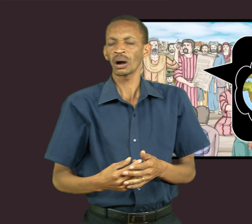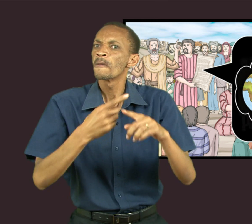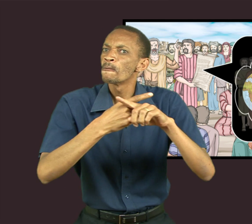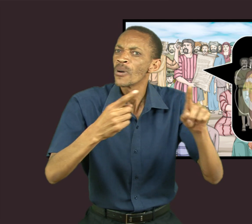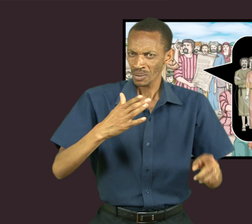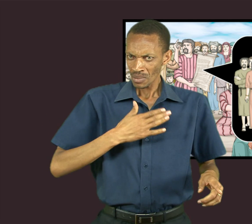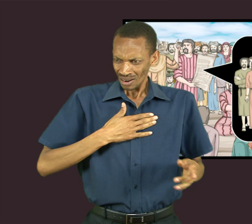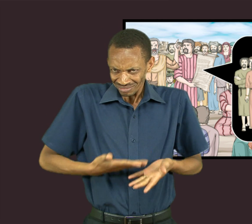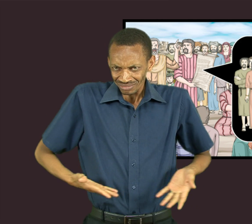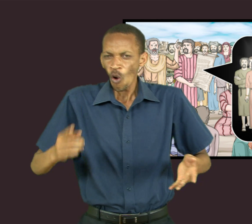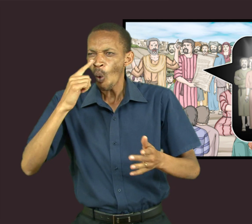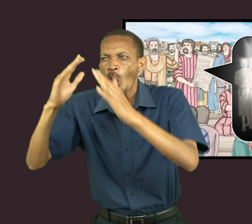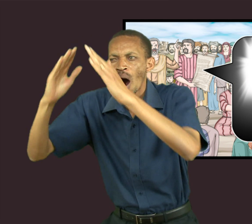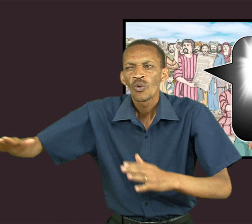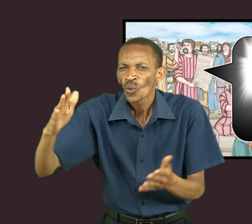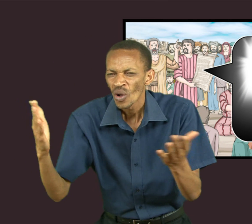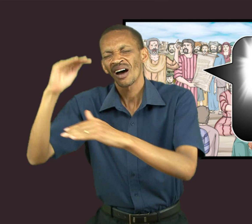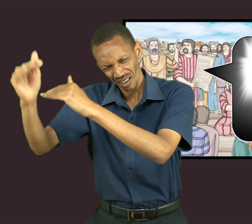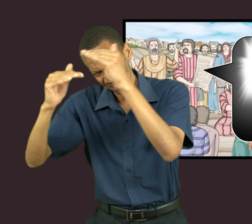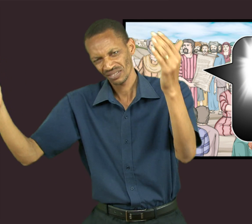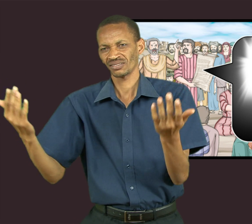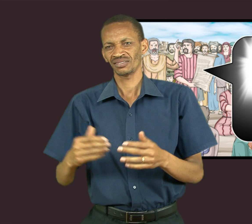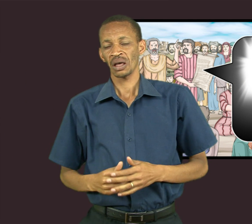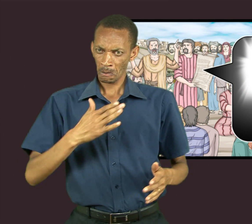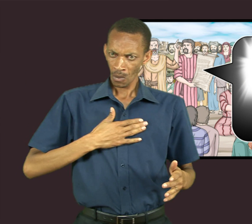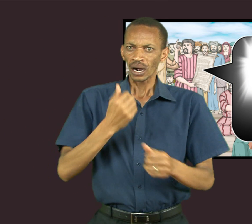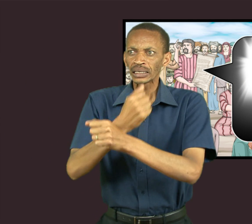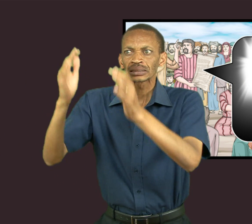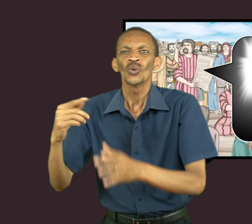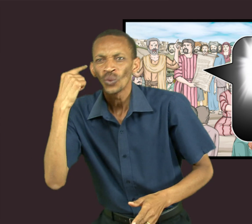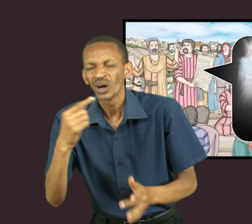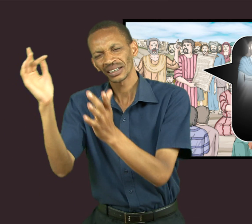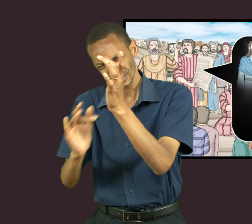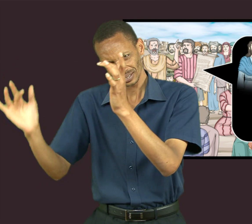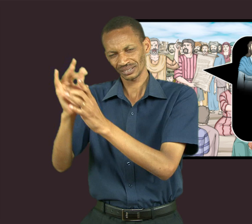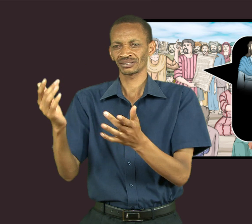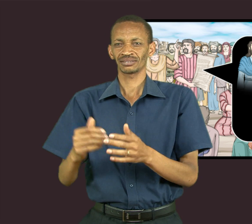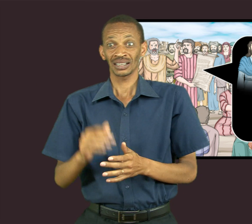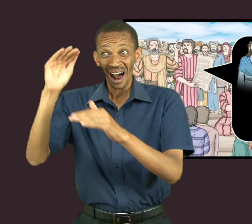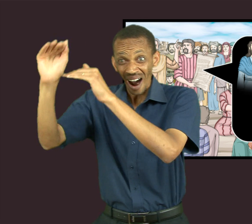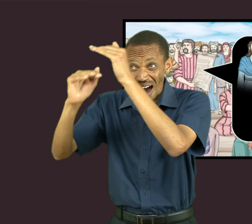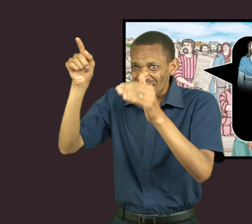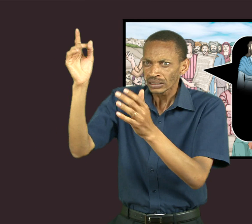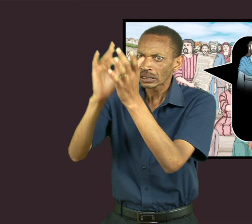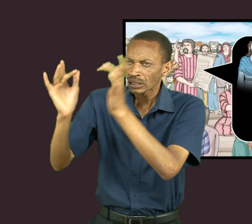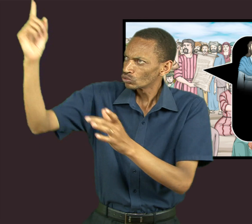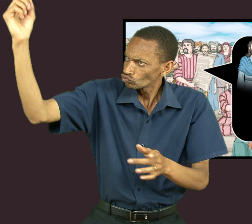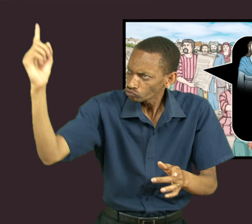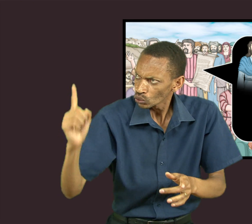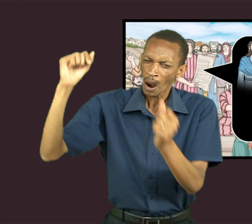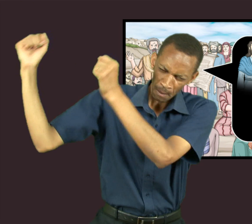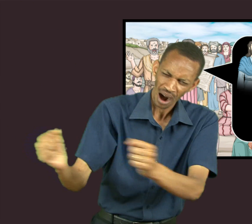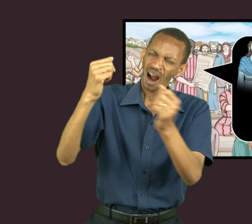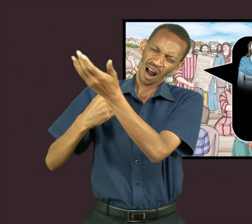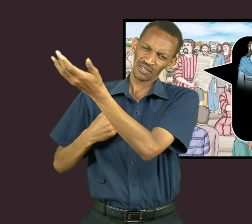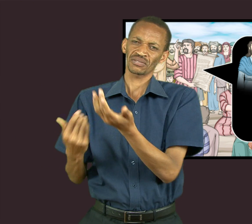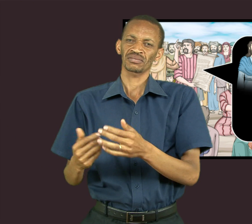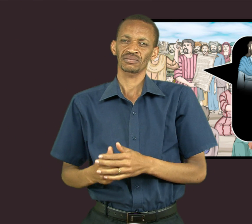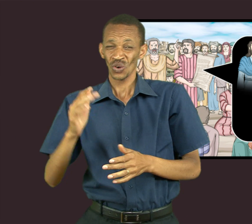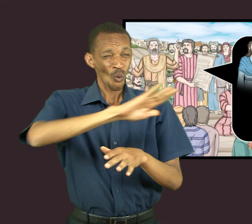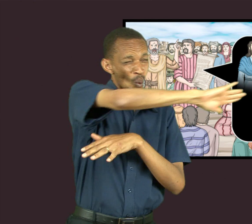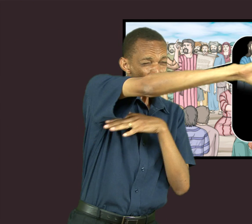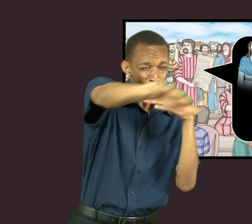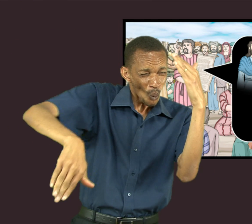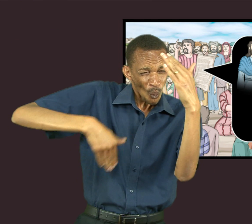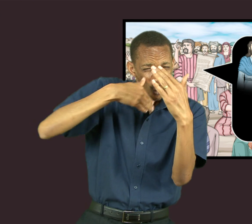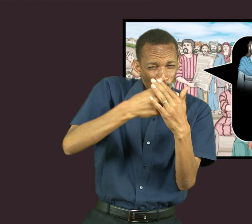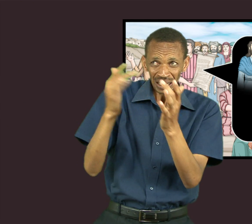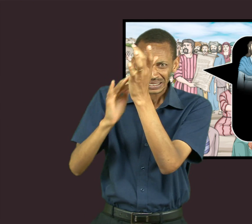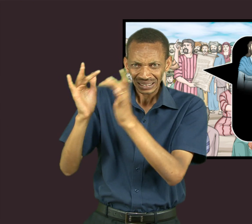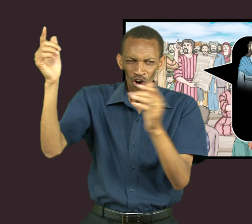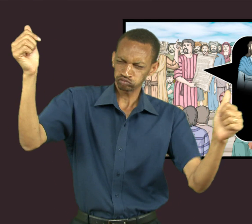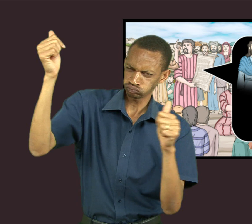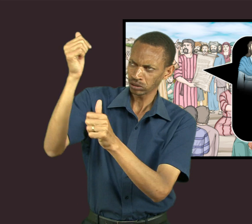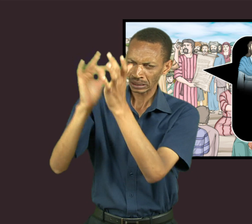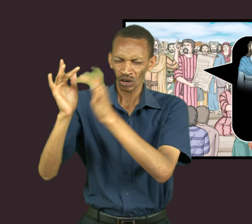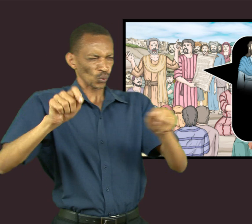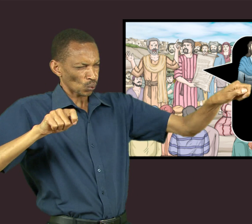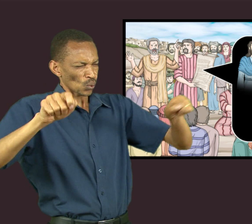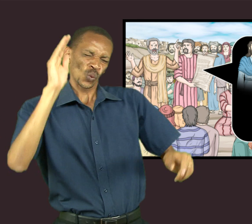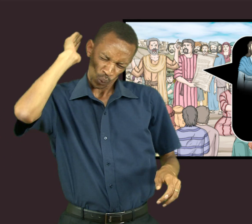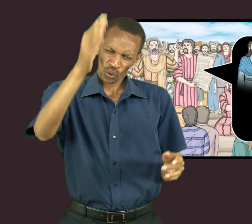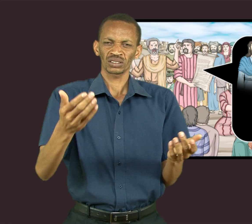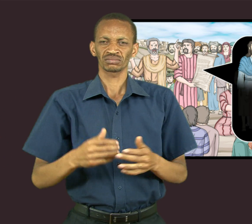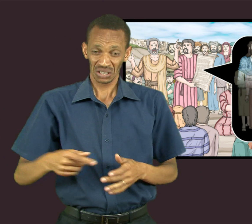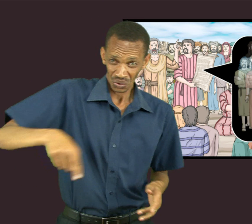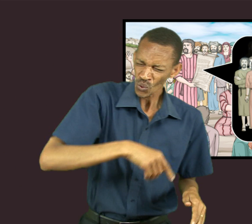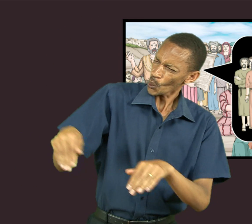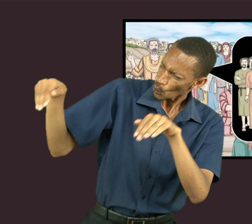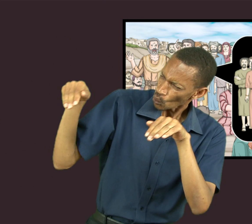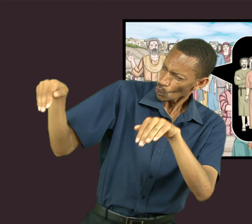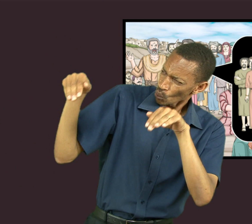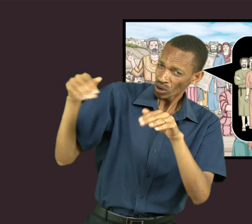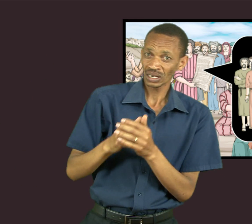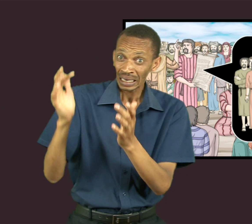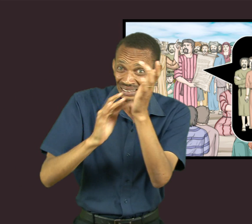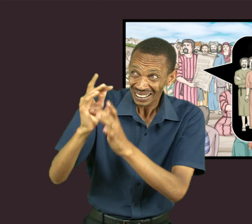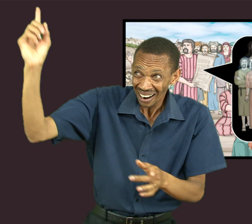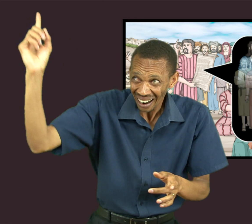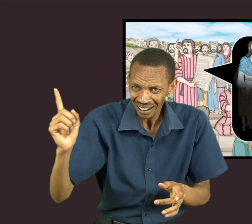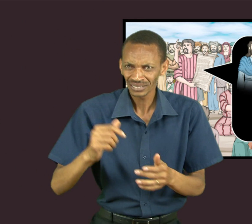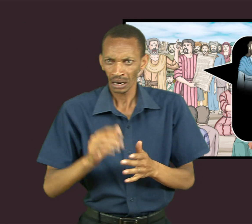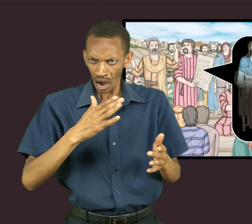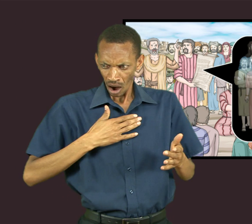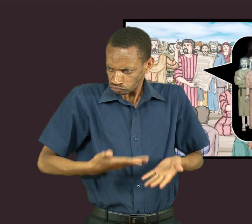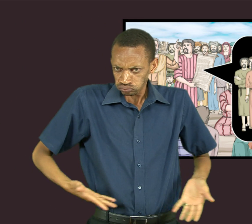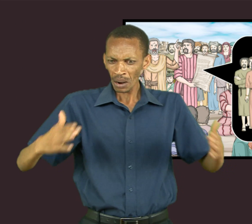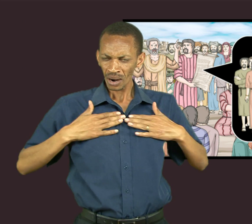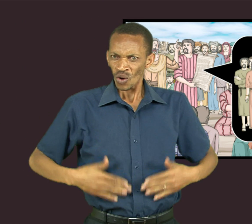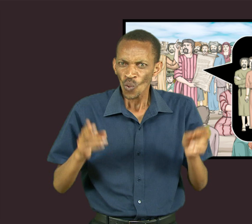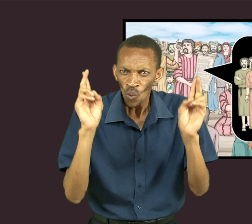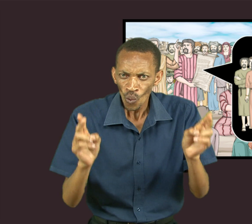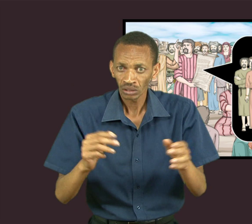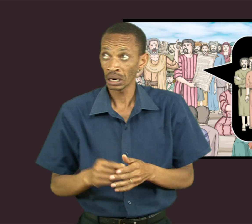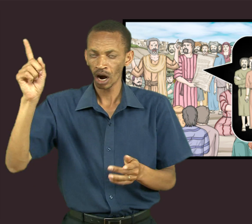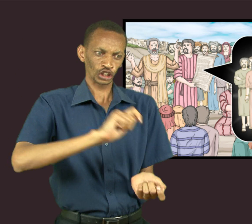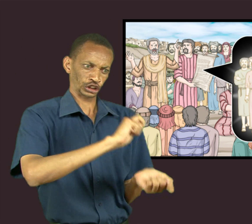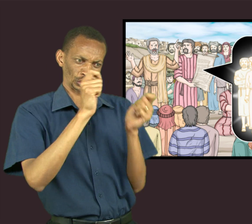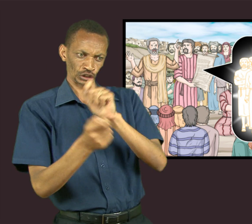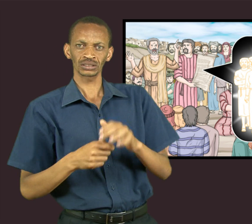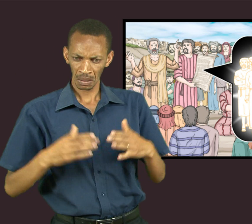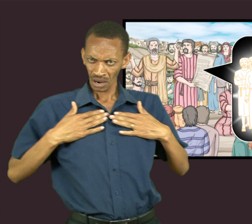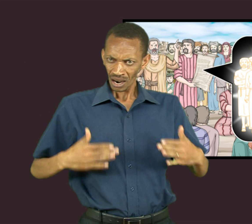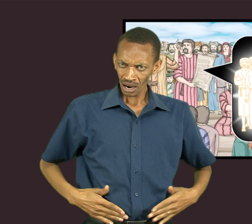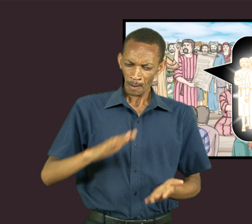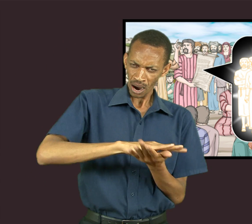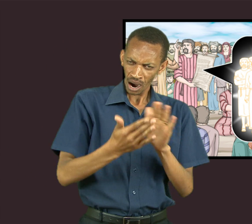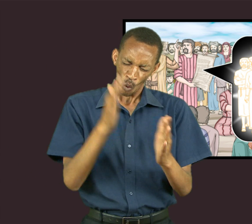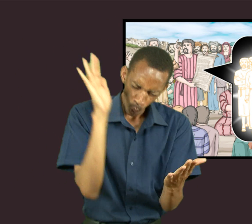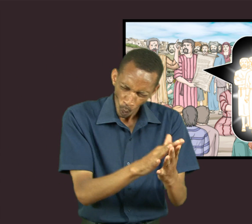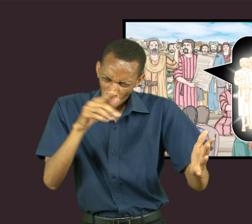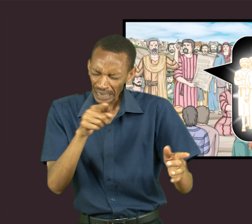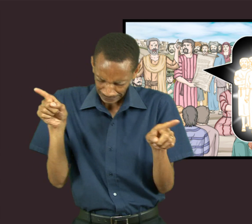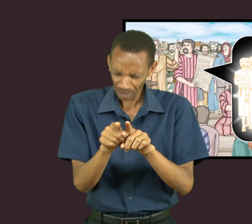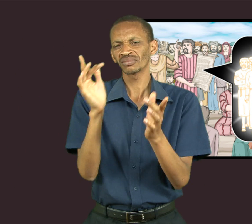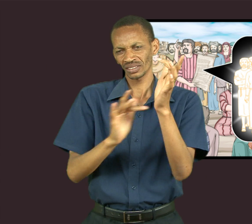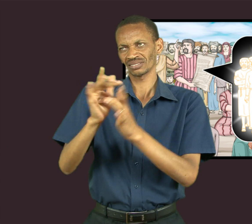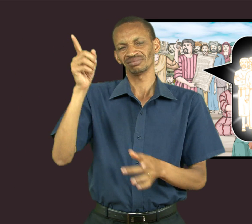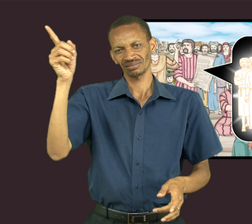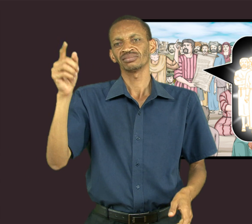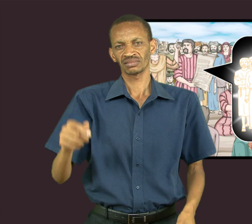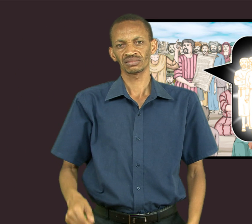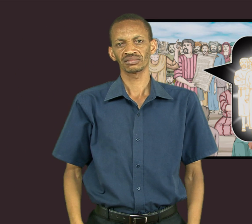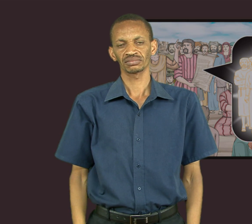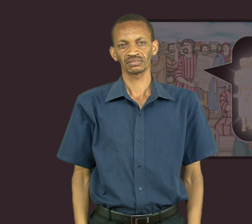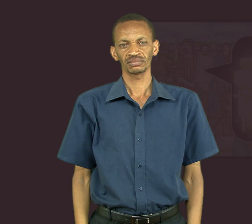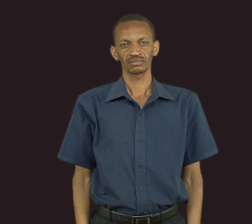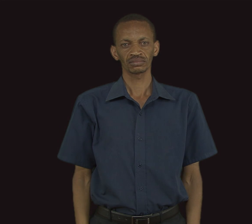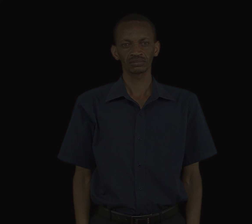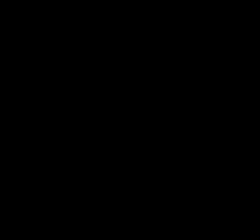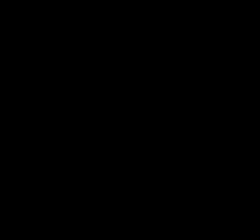But our citizenship is in heaven, and we eagerly await a Savior from there, the Lord Jesus Christ, who, by the power that enables Him to subject all things to Himself, will transform our lowly bodies to be like His glorious body.